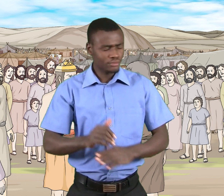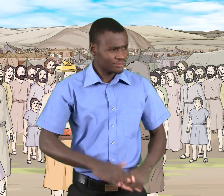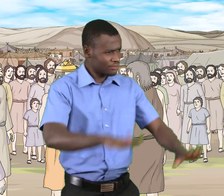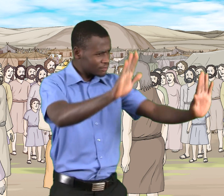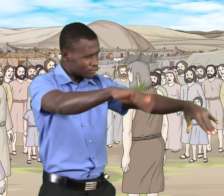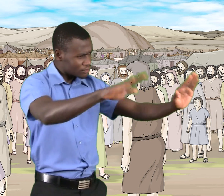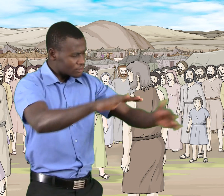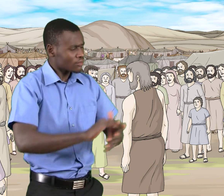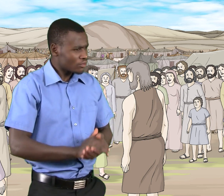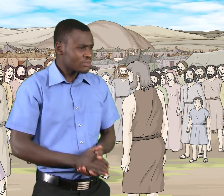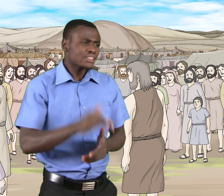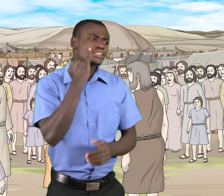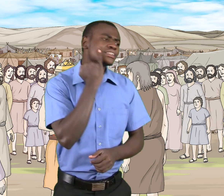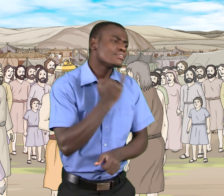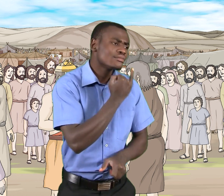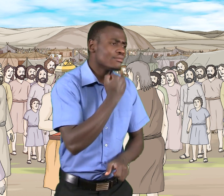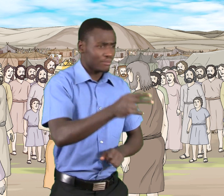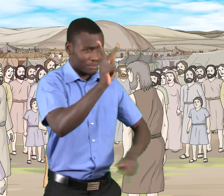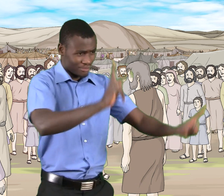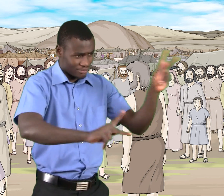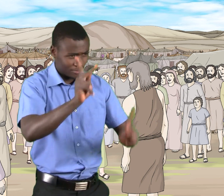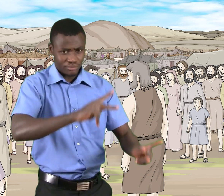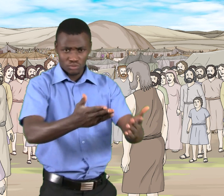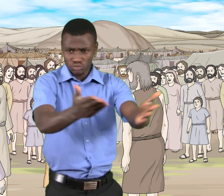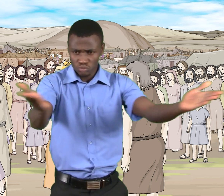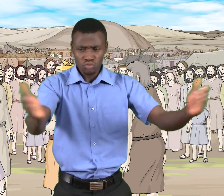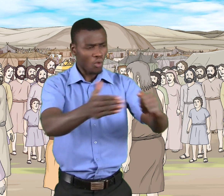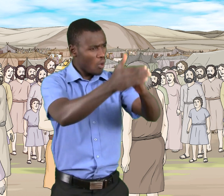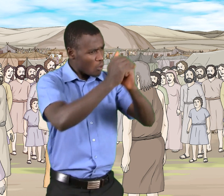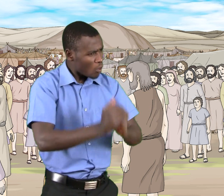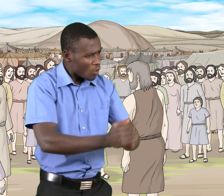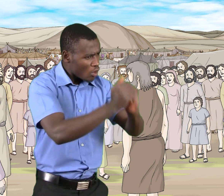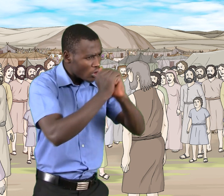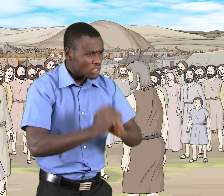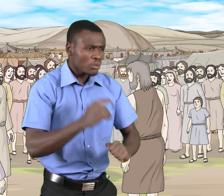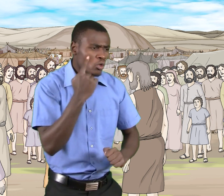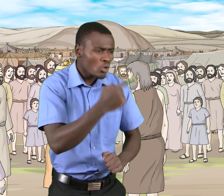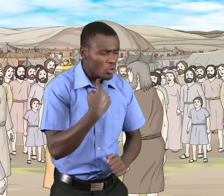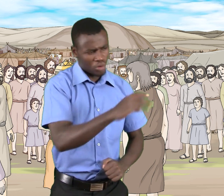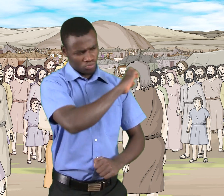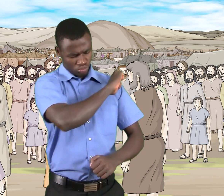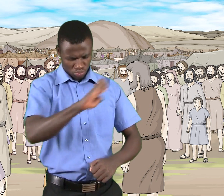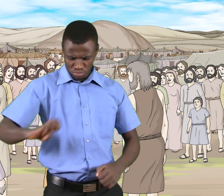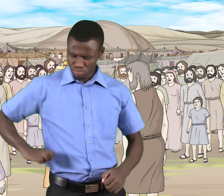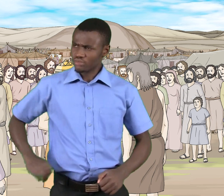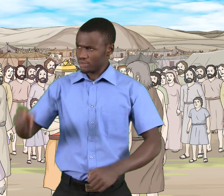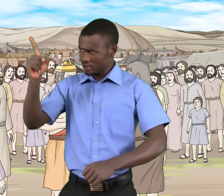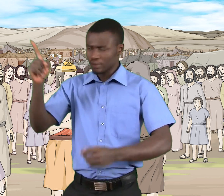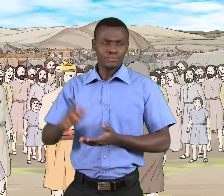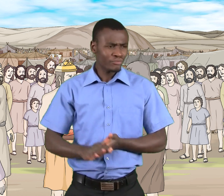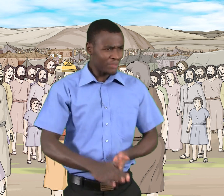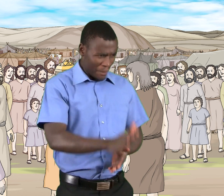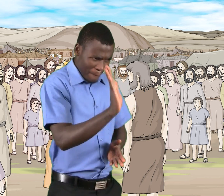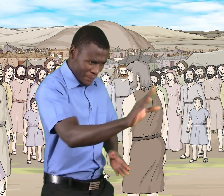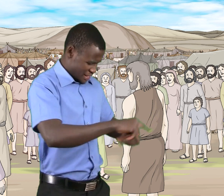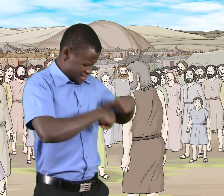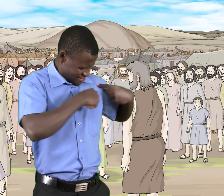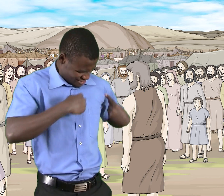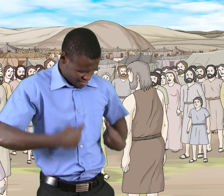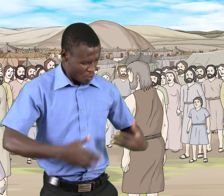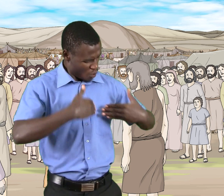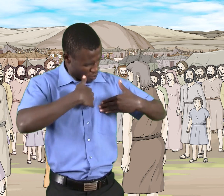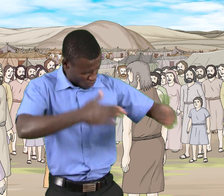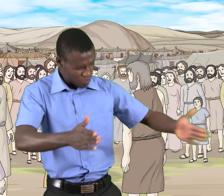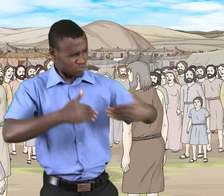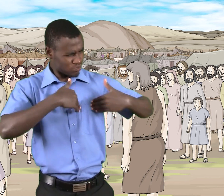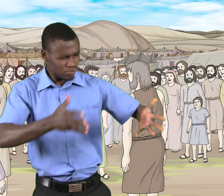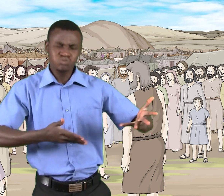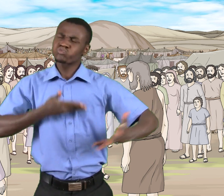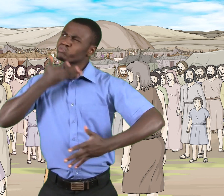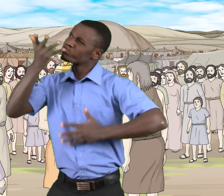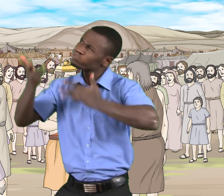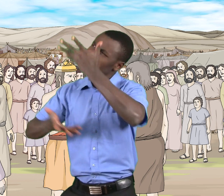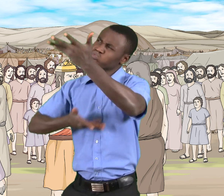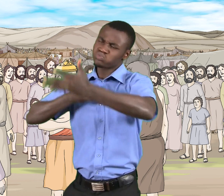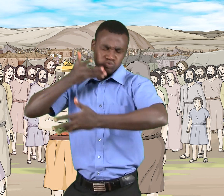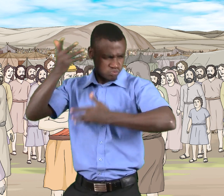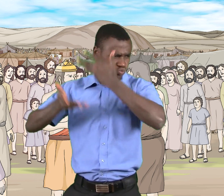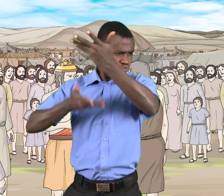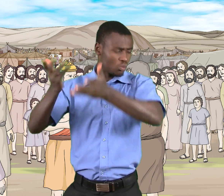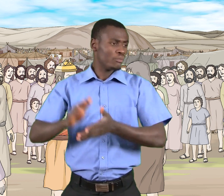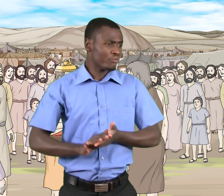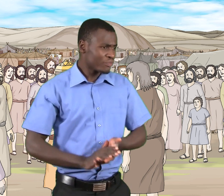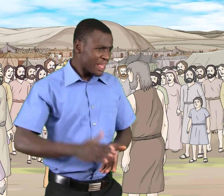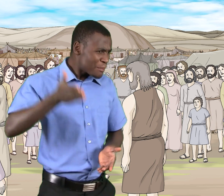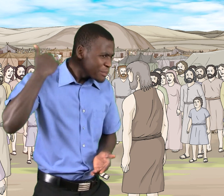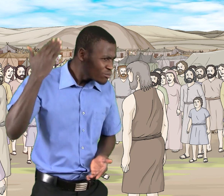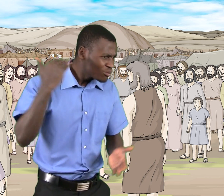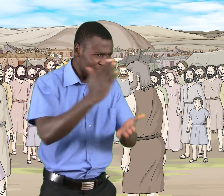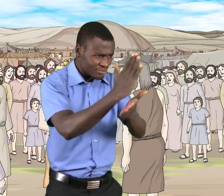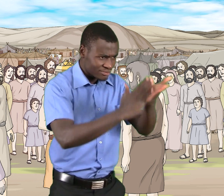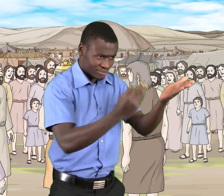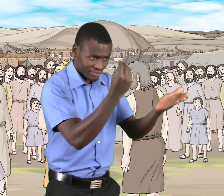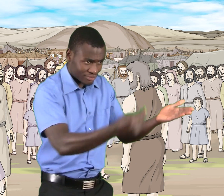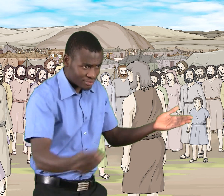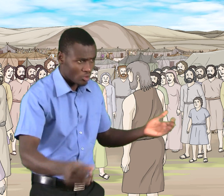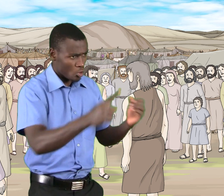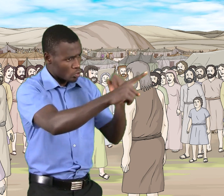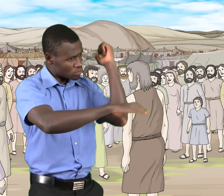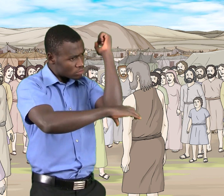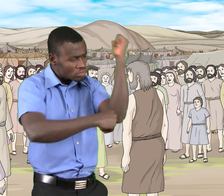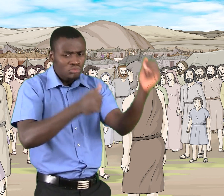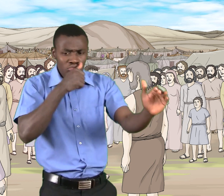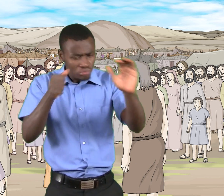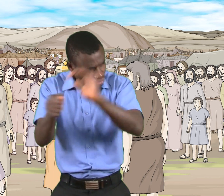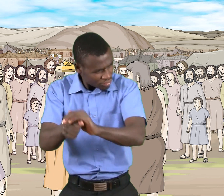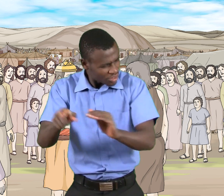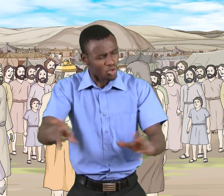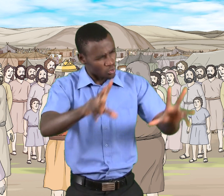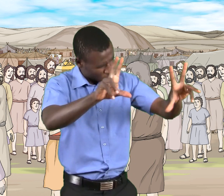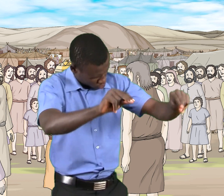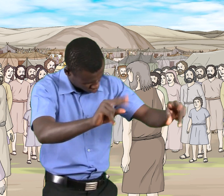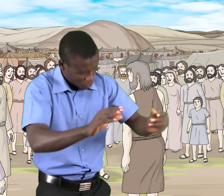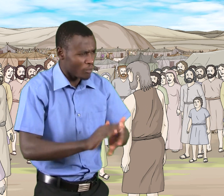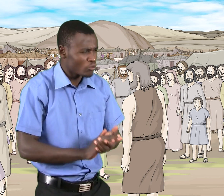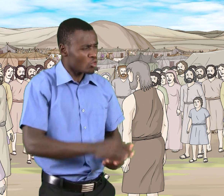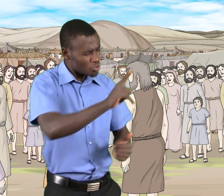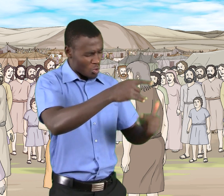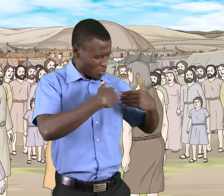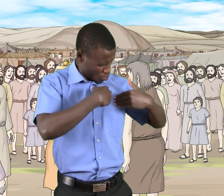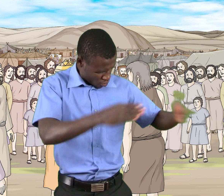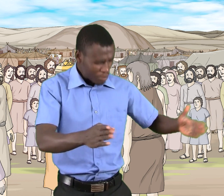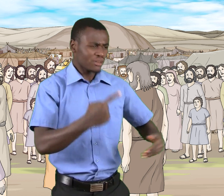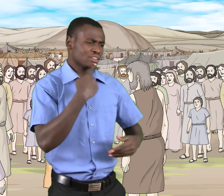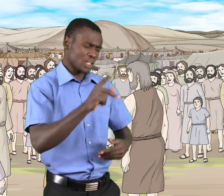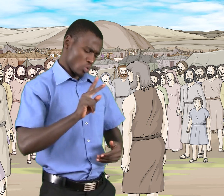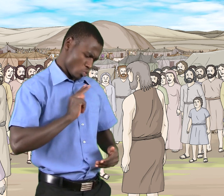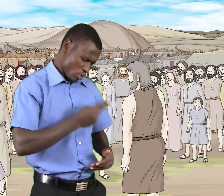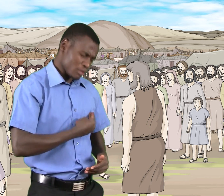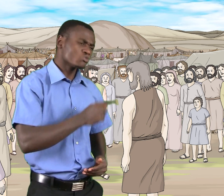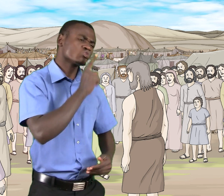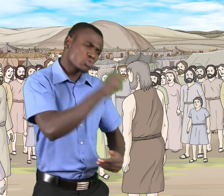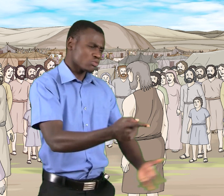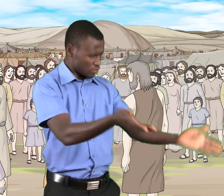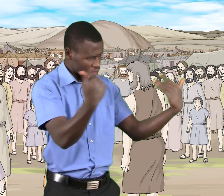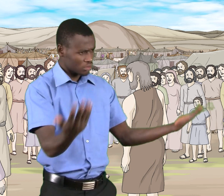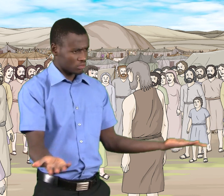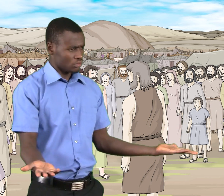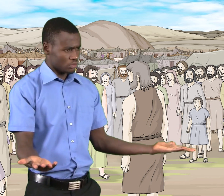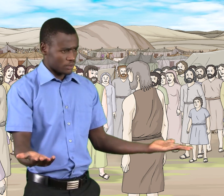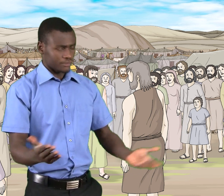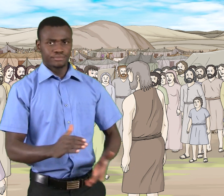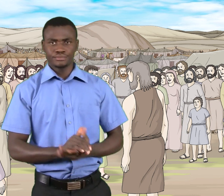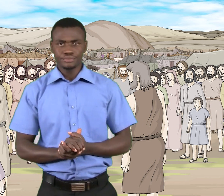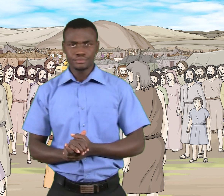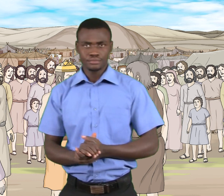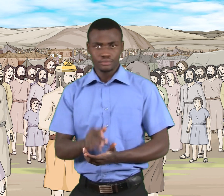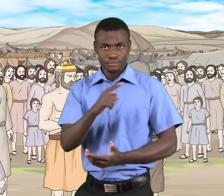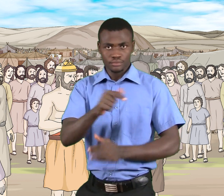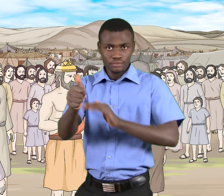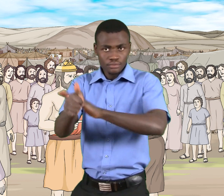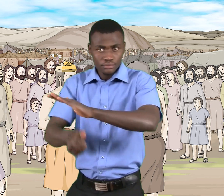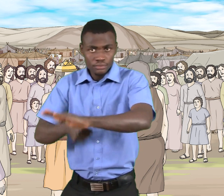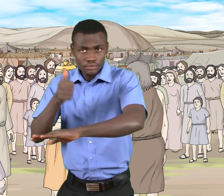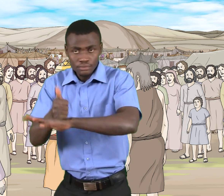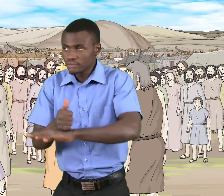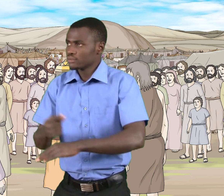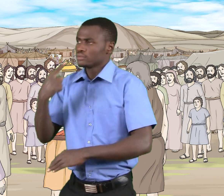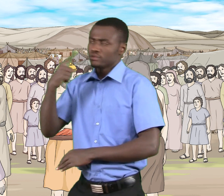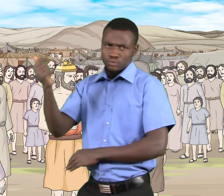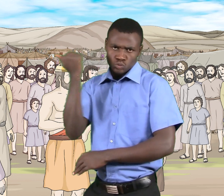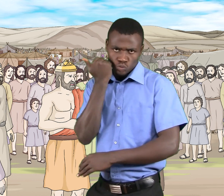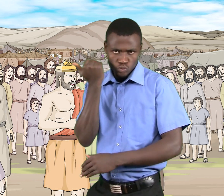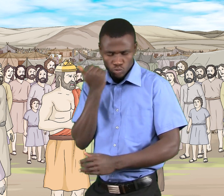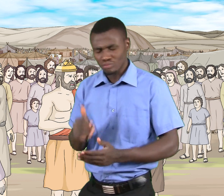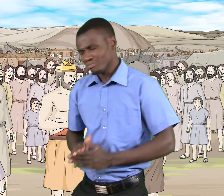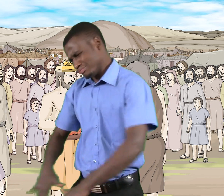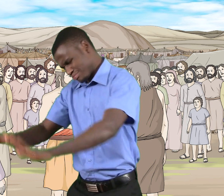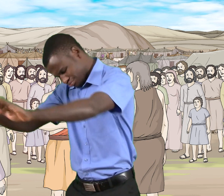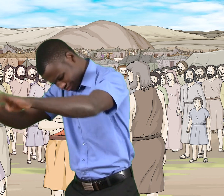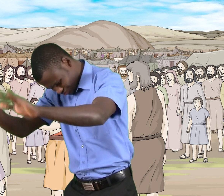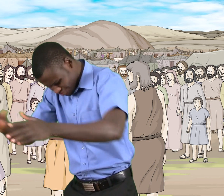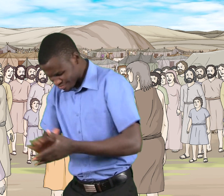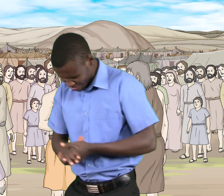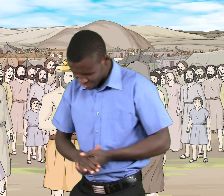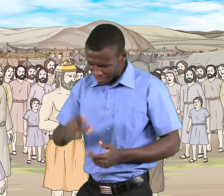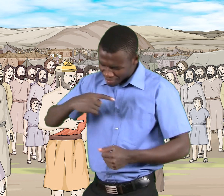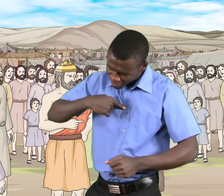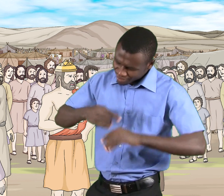So Joshua said to Achan, “My son, give glory to the LORD, the God of Israel, and make a confession to Him.